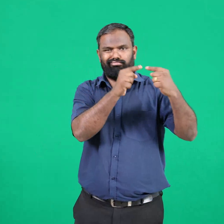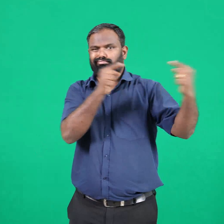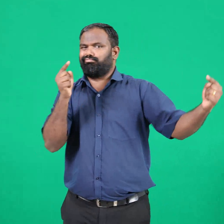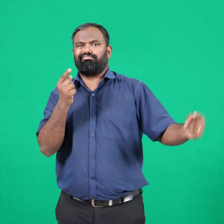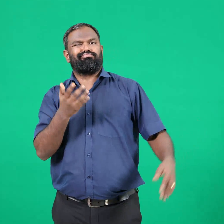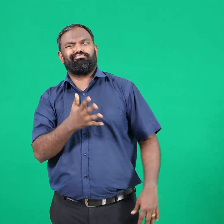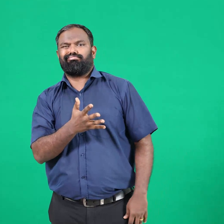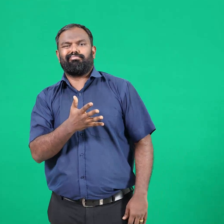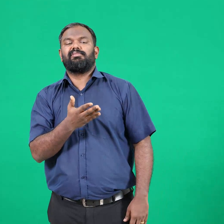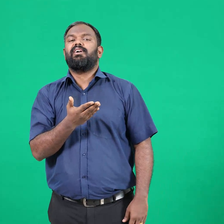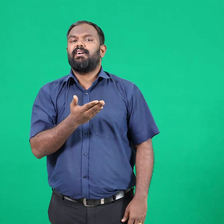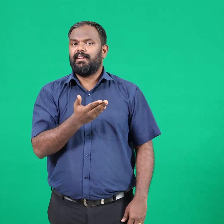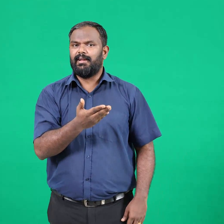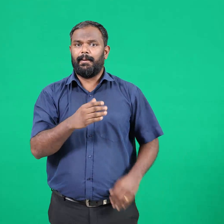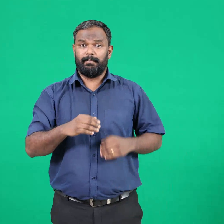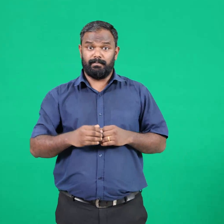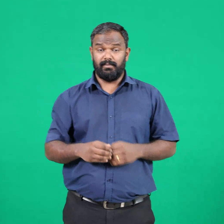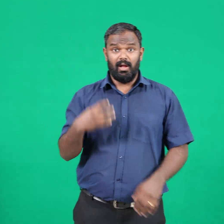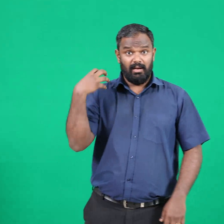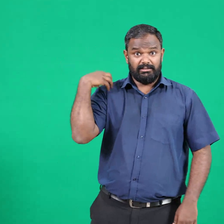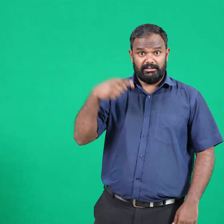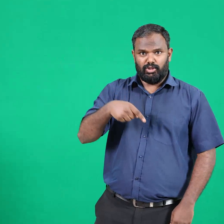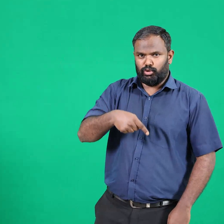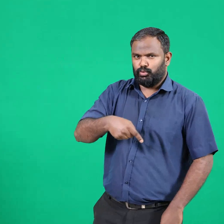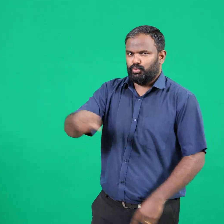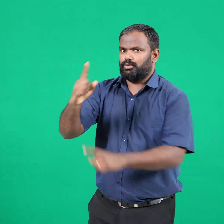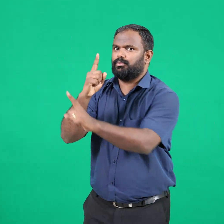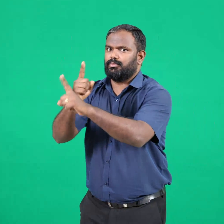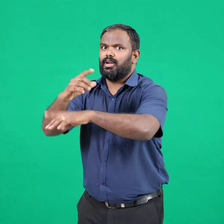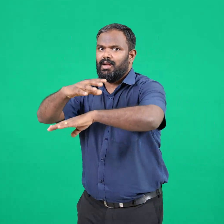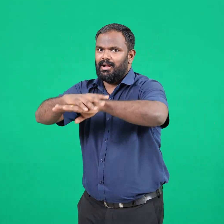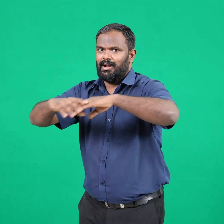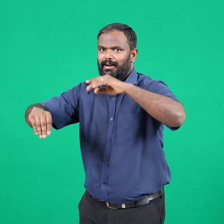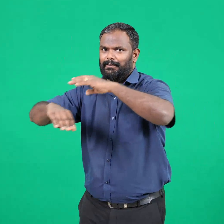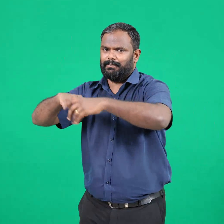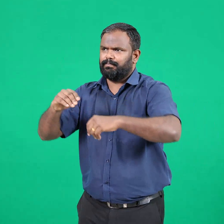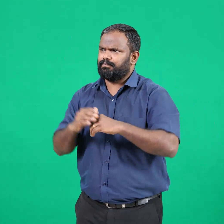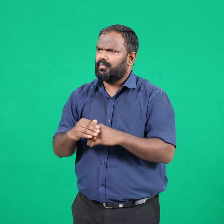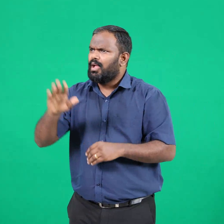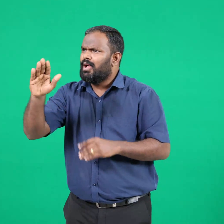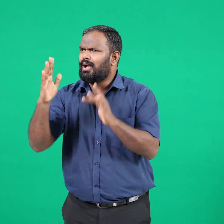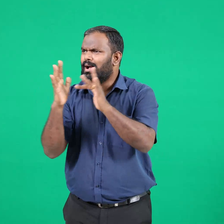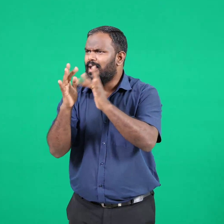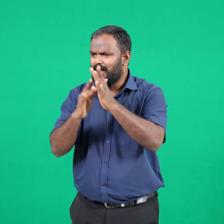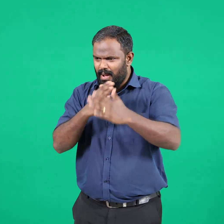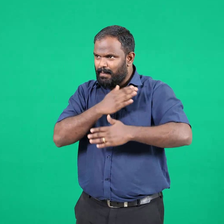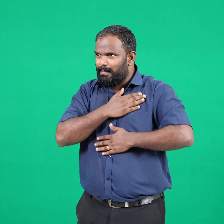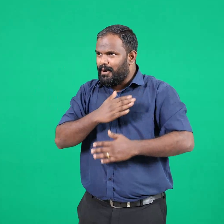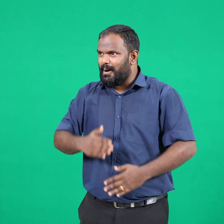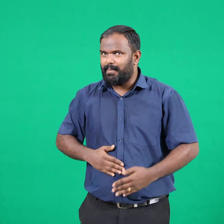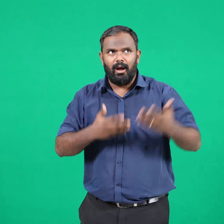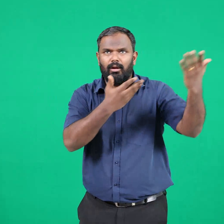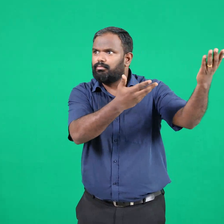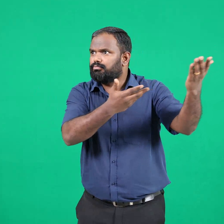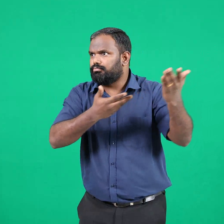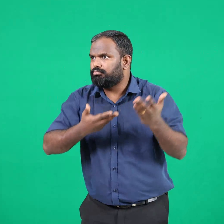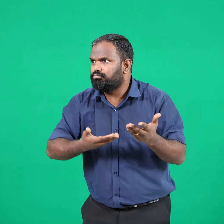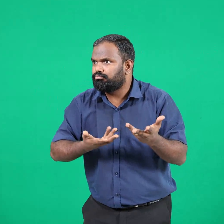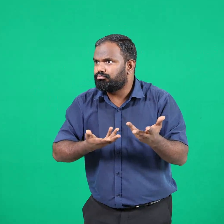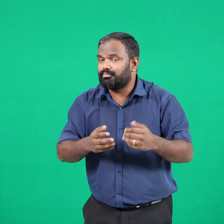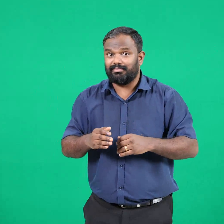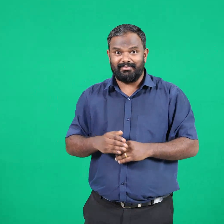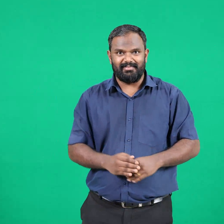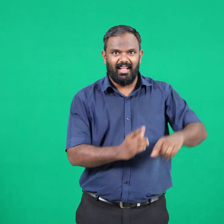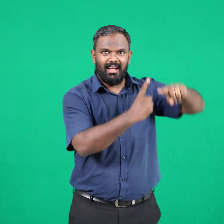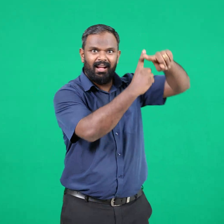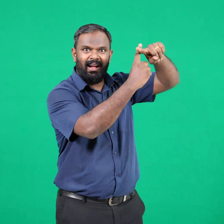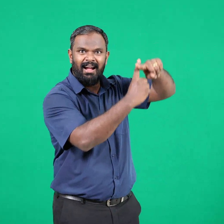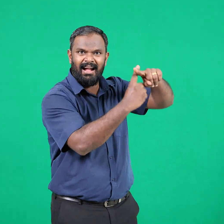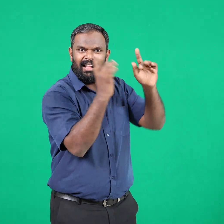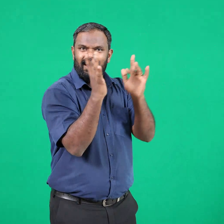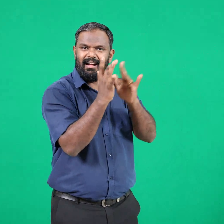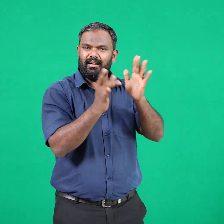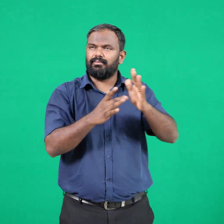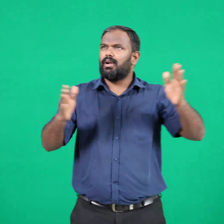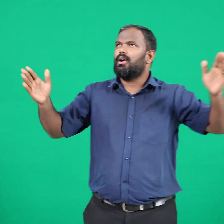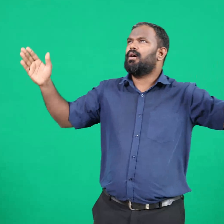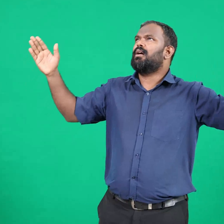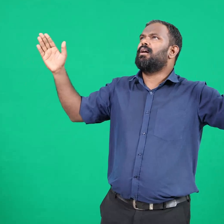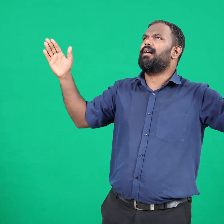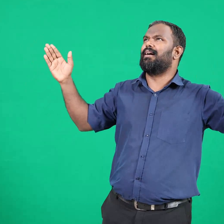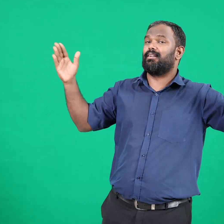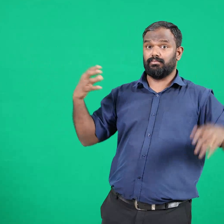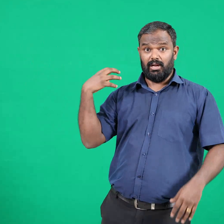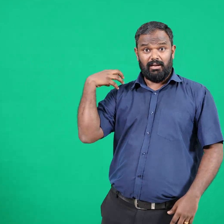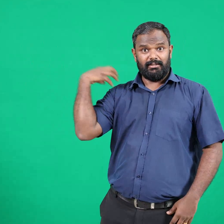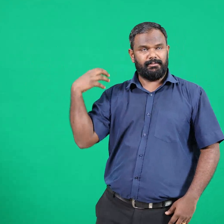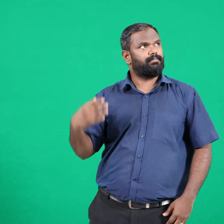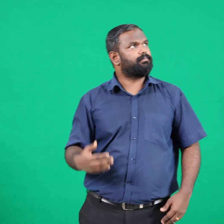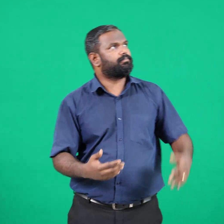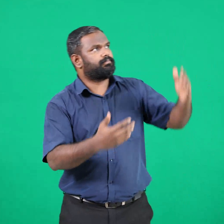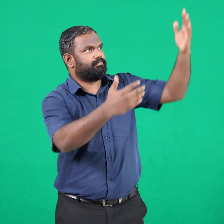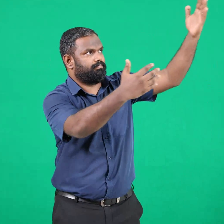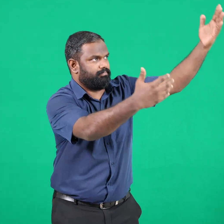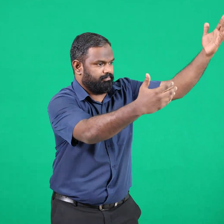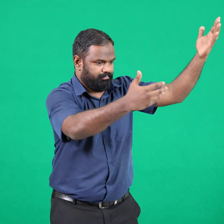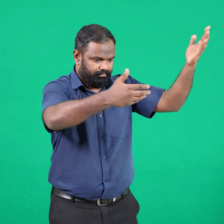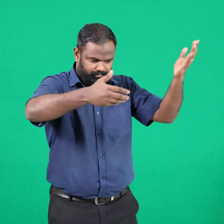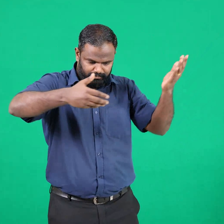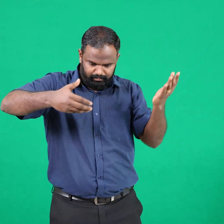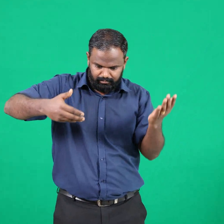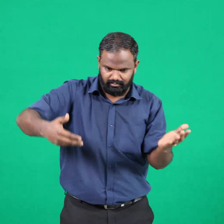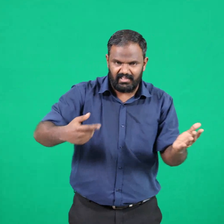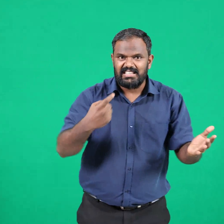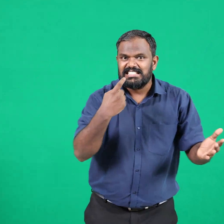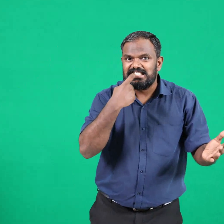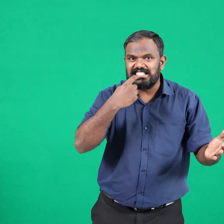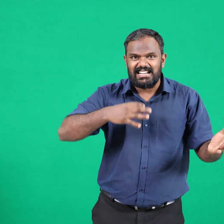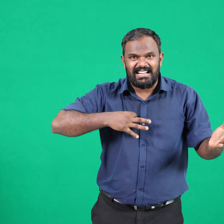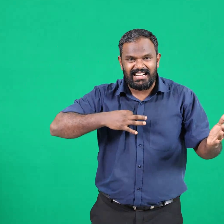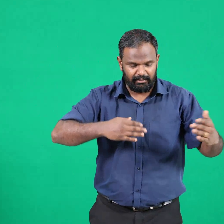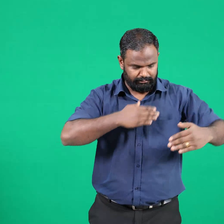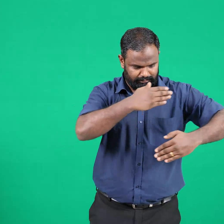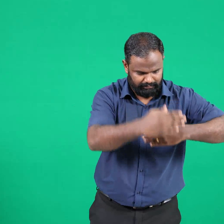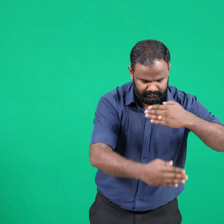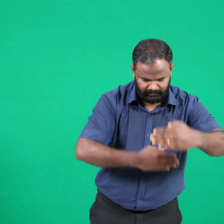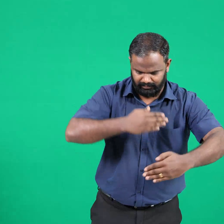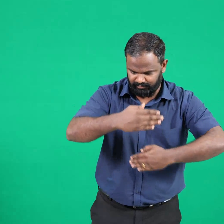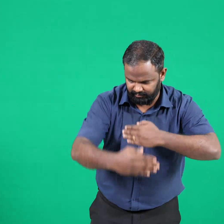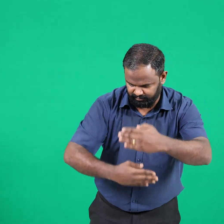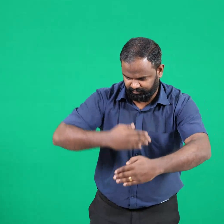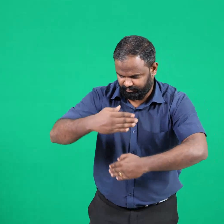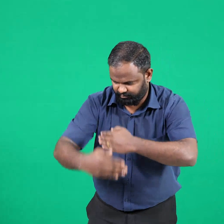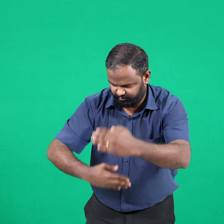He went to Pilate to ask for the body of Jesus.